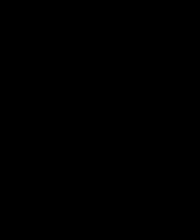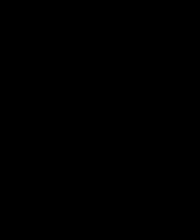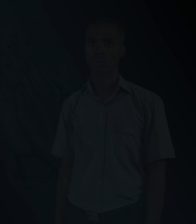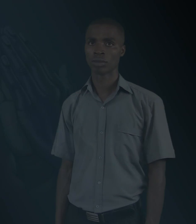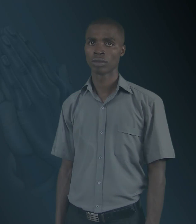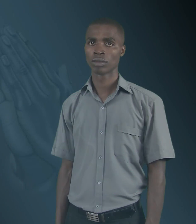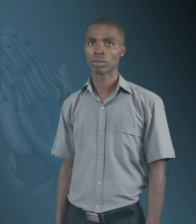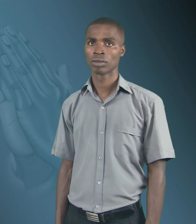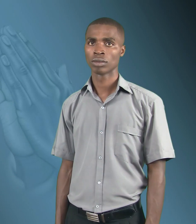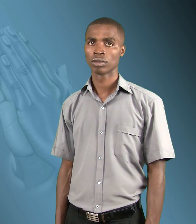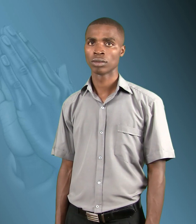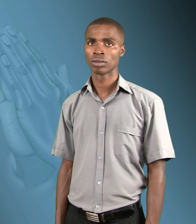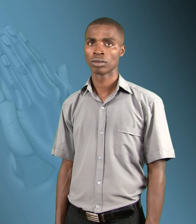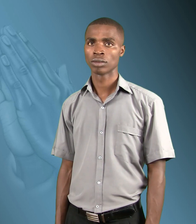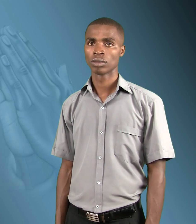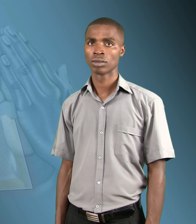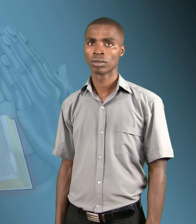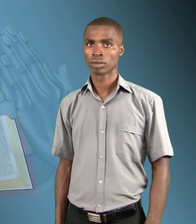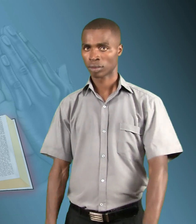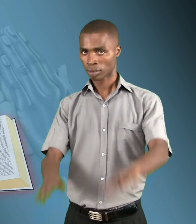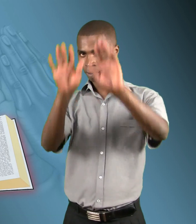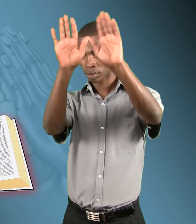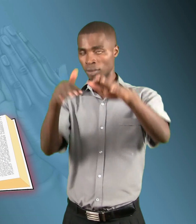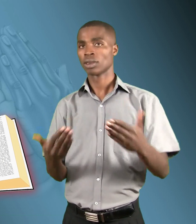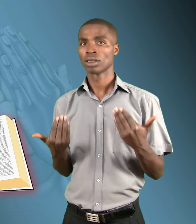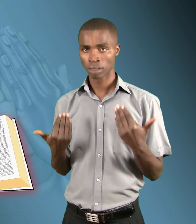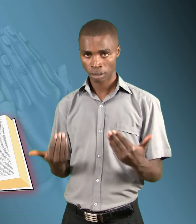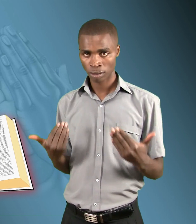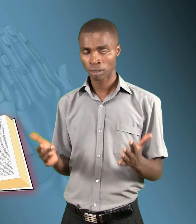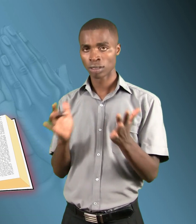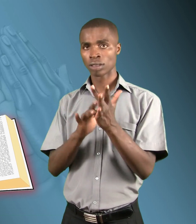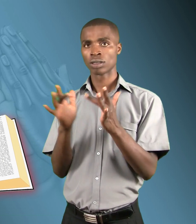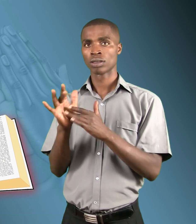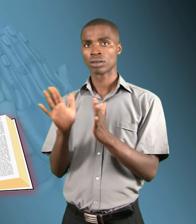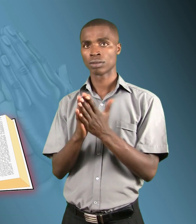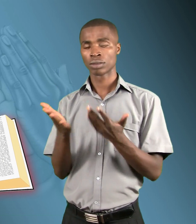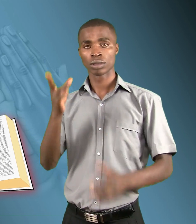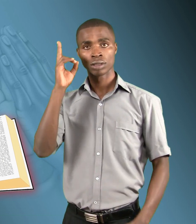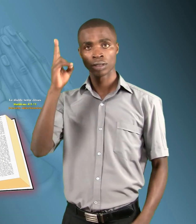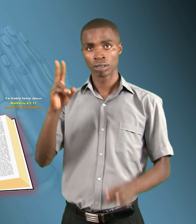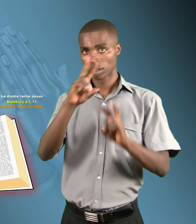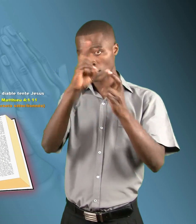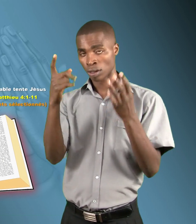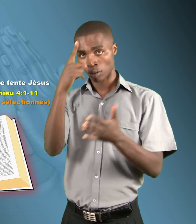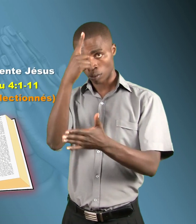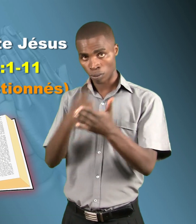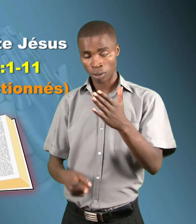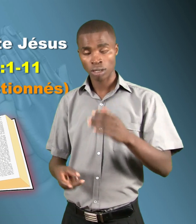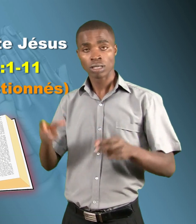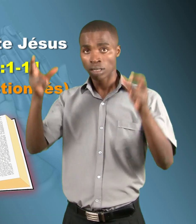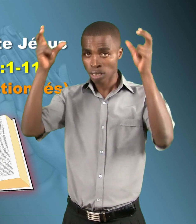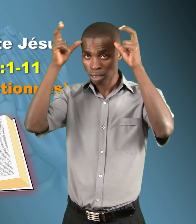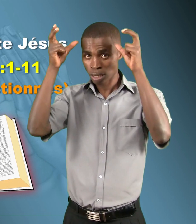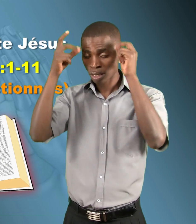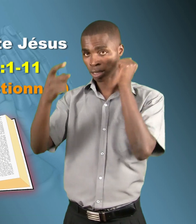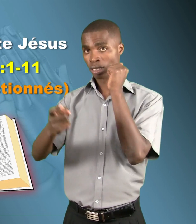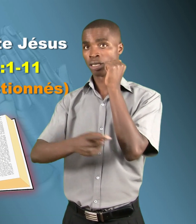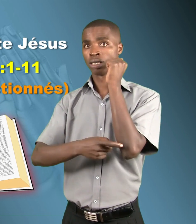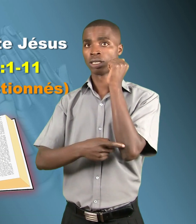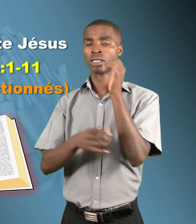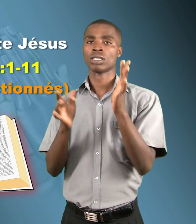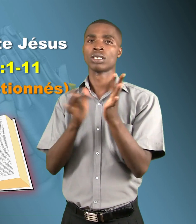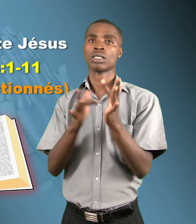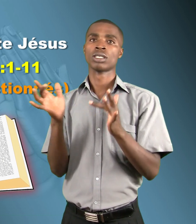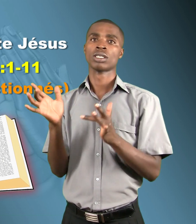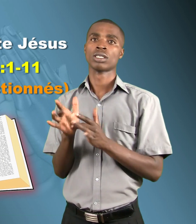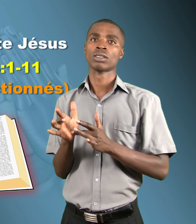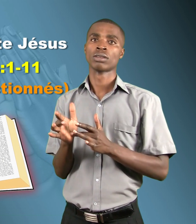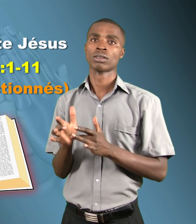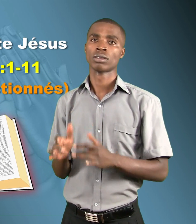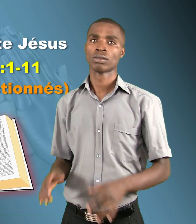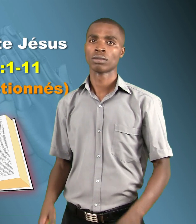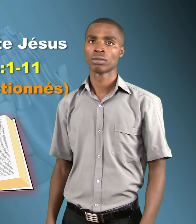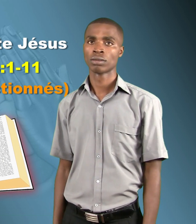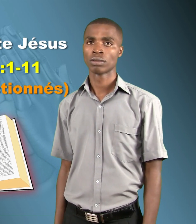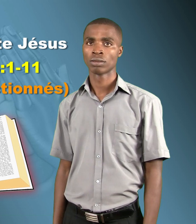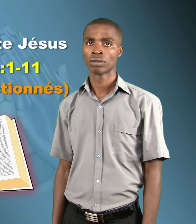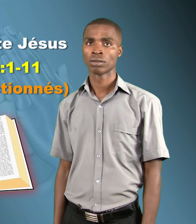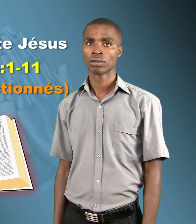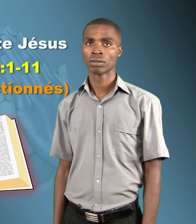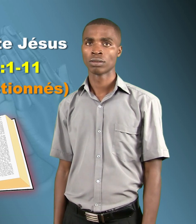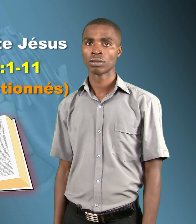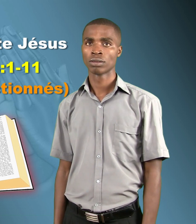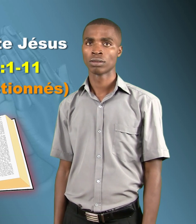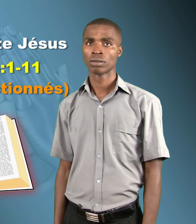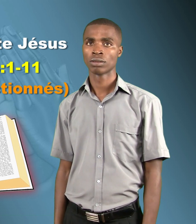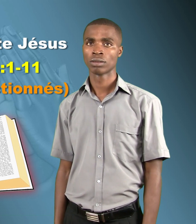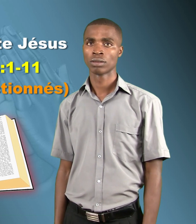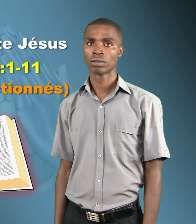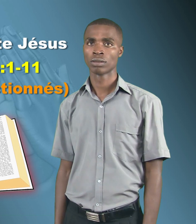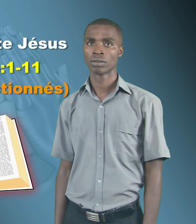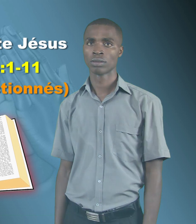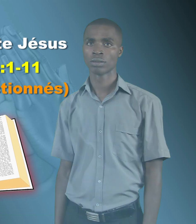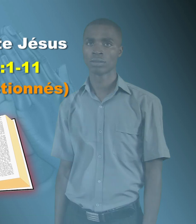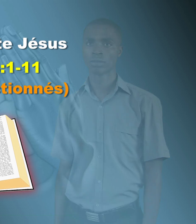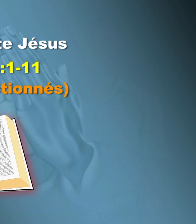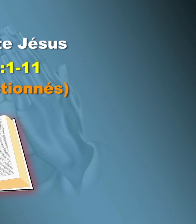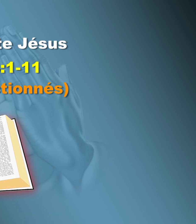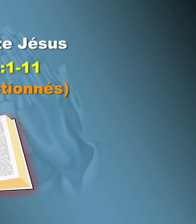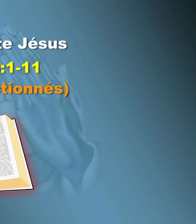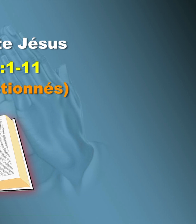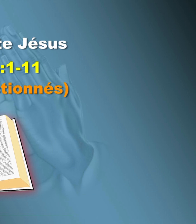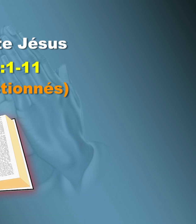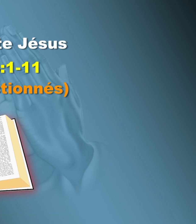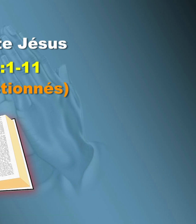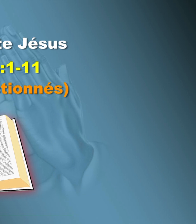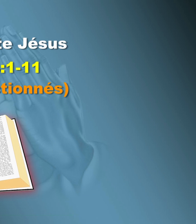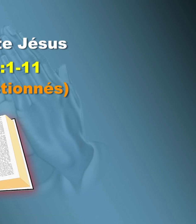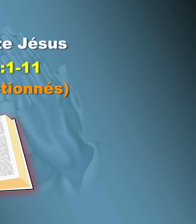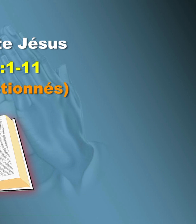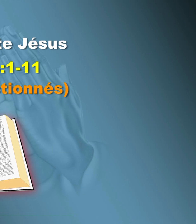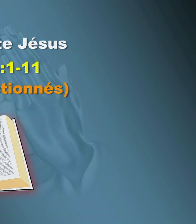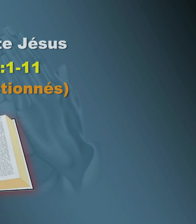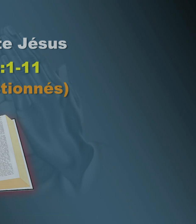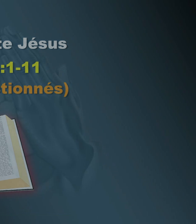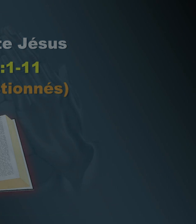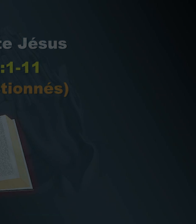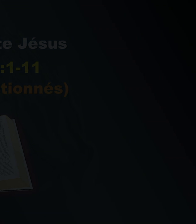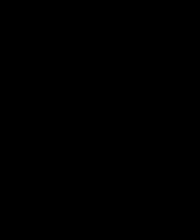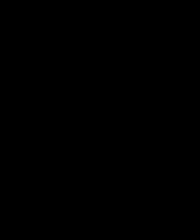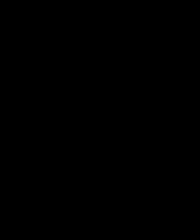The devil tempts Jesus